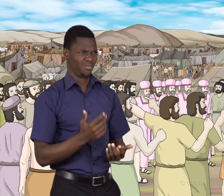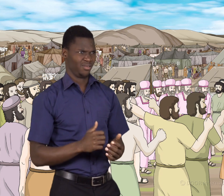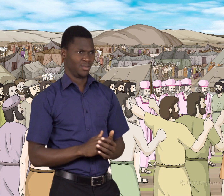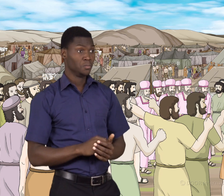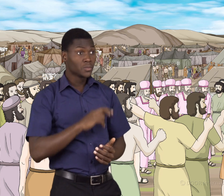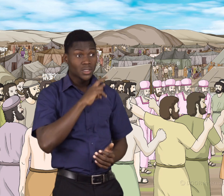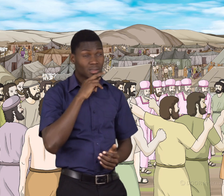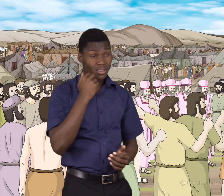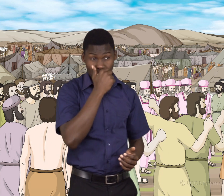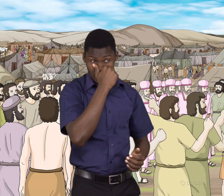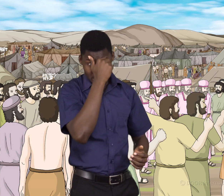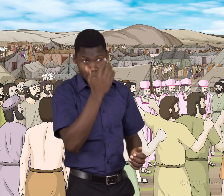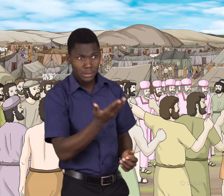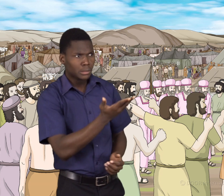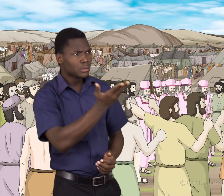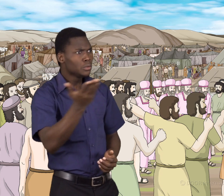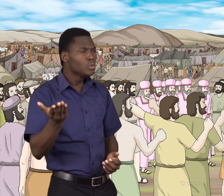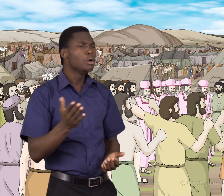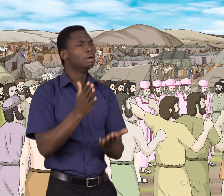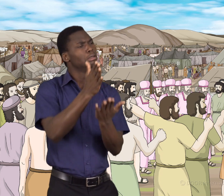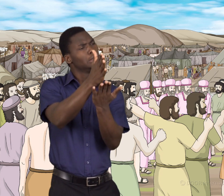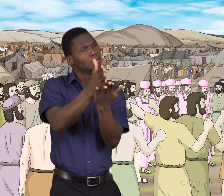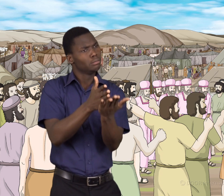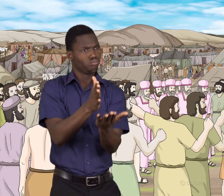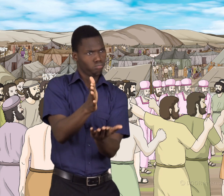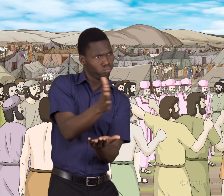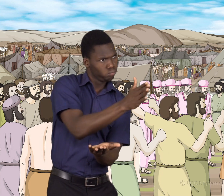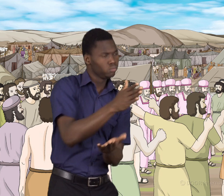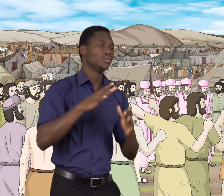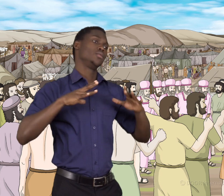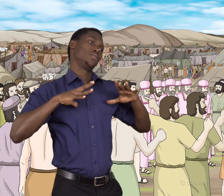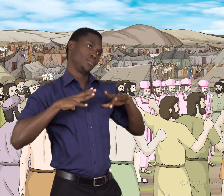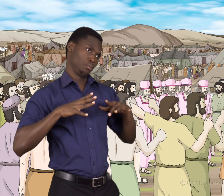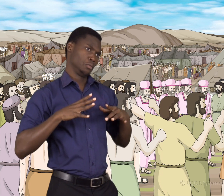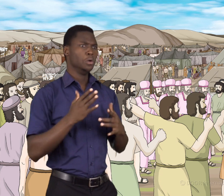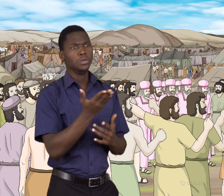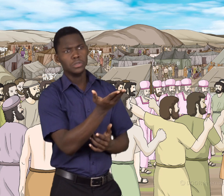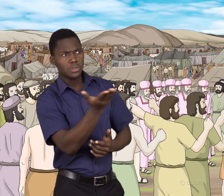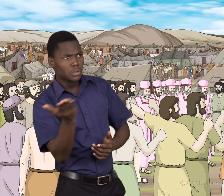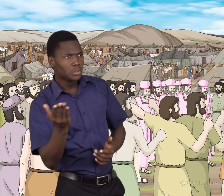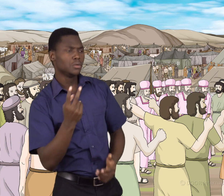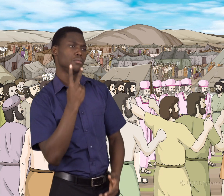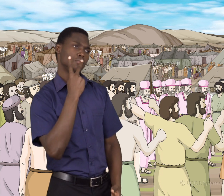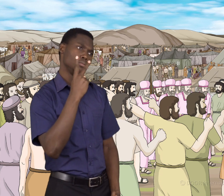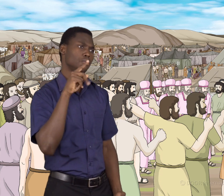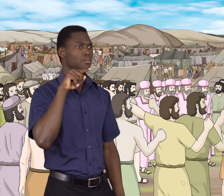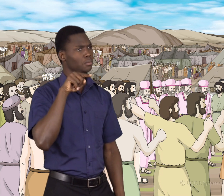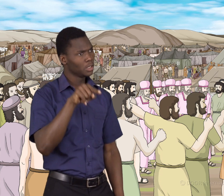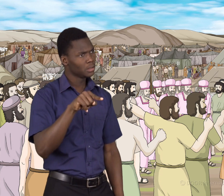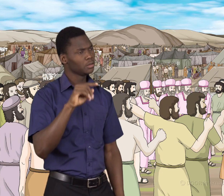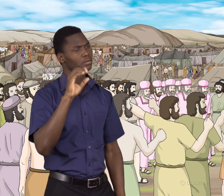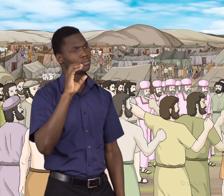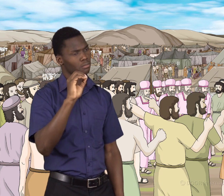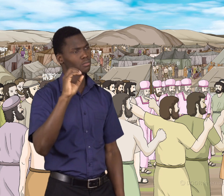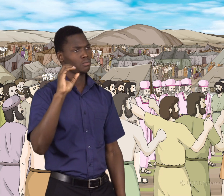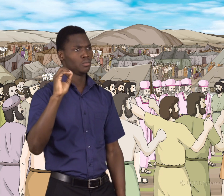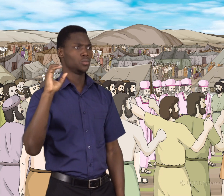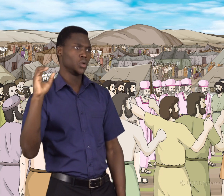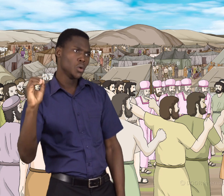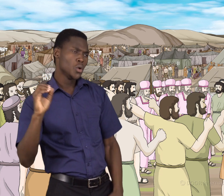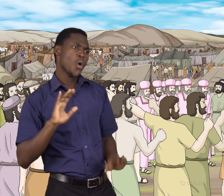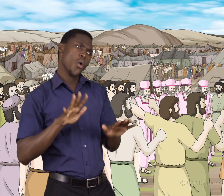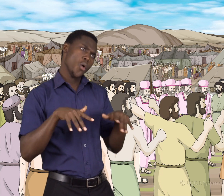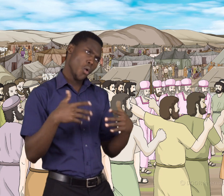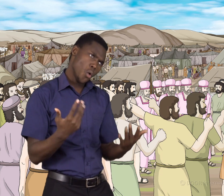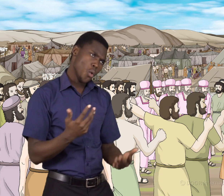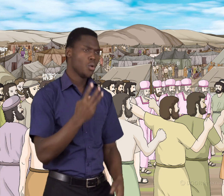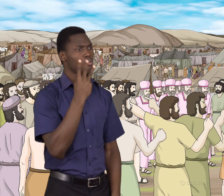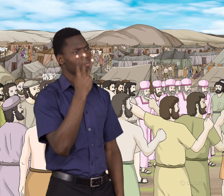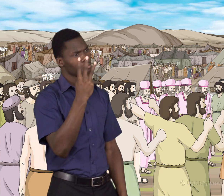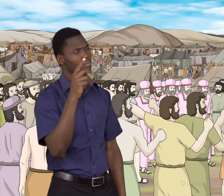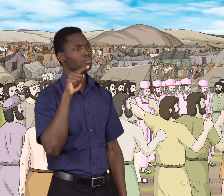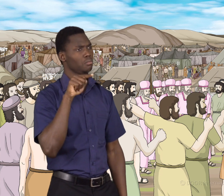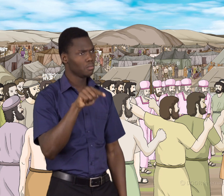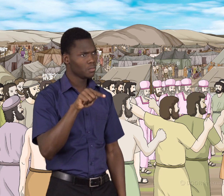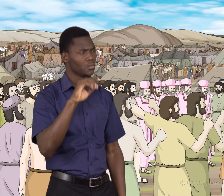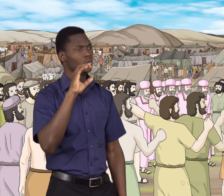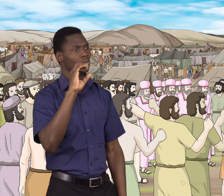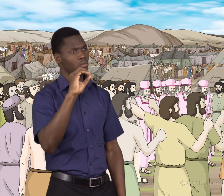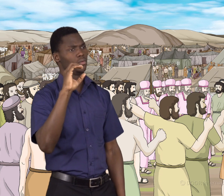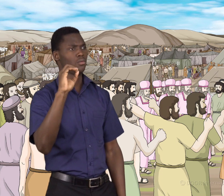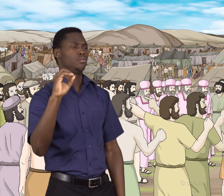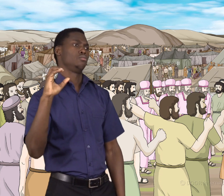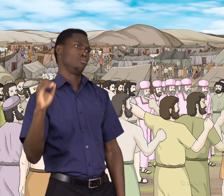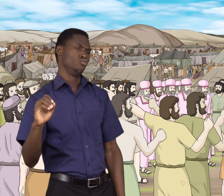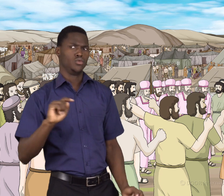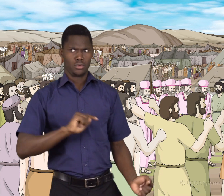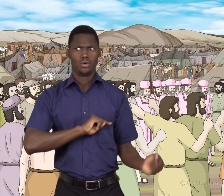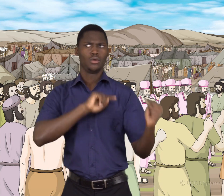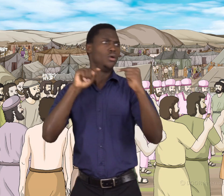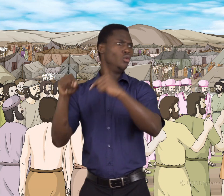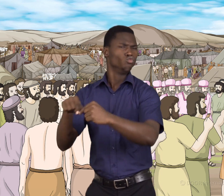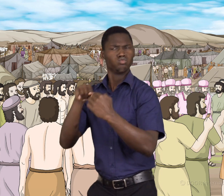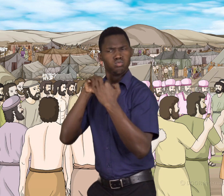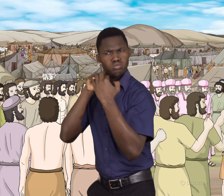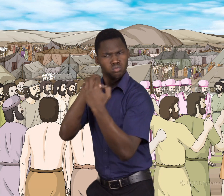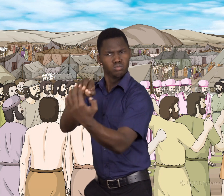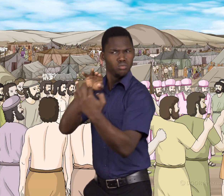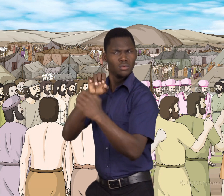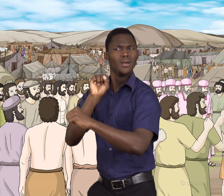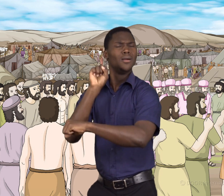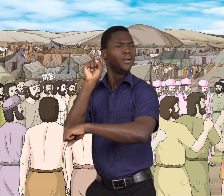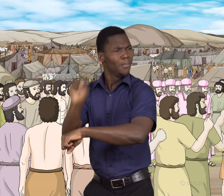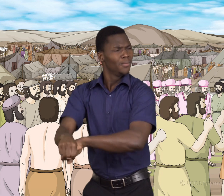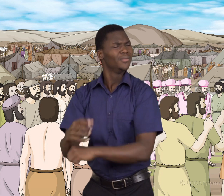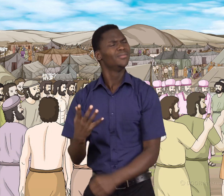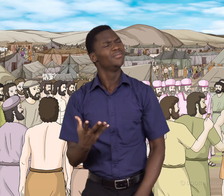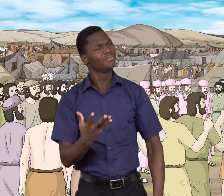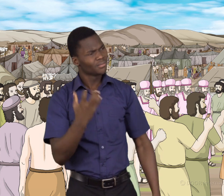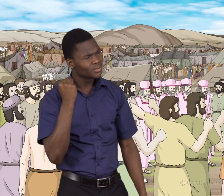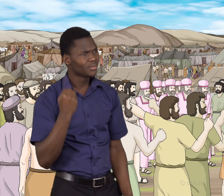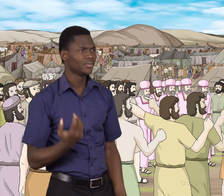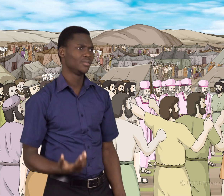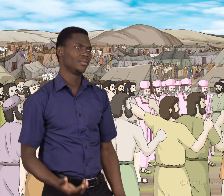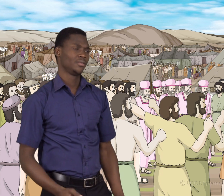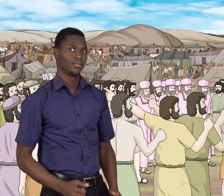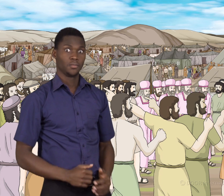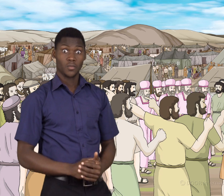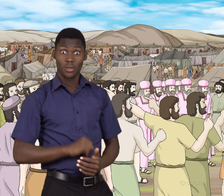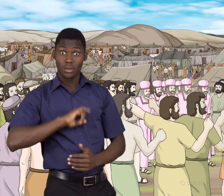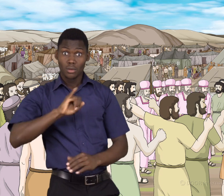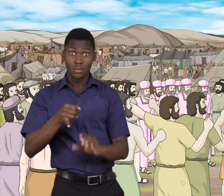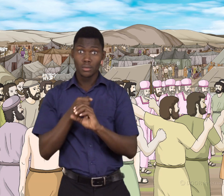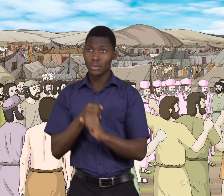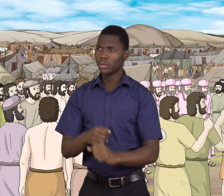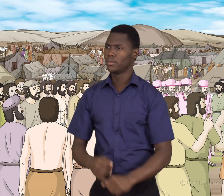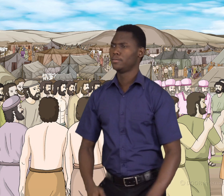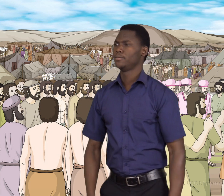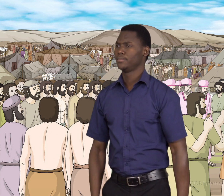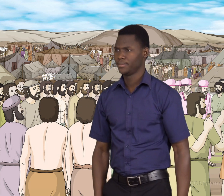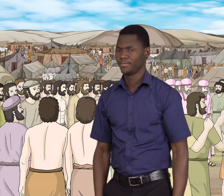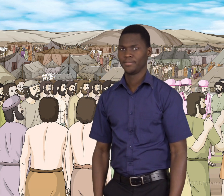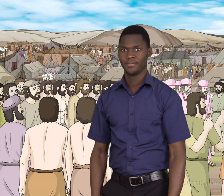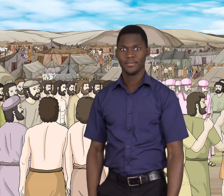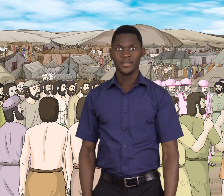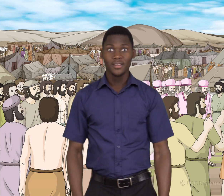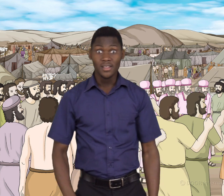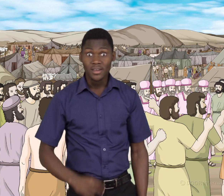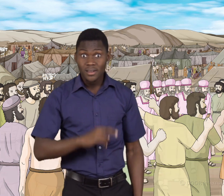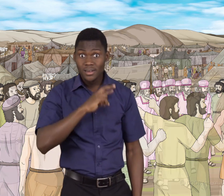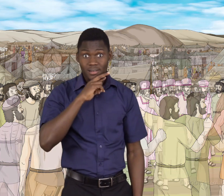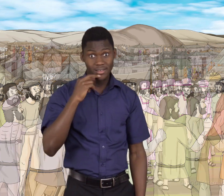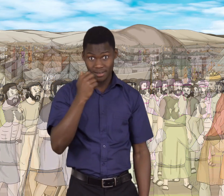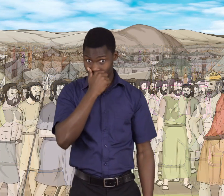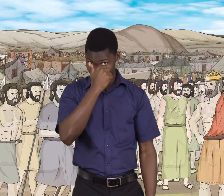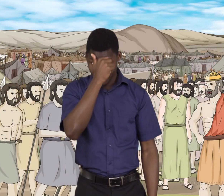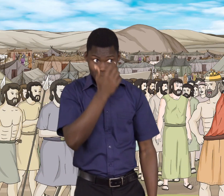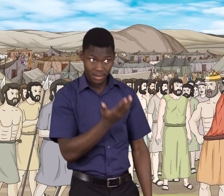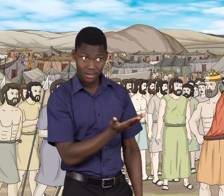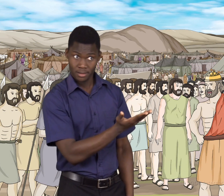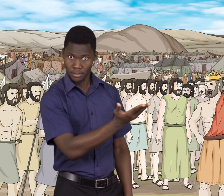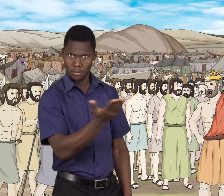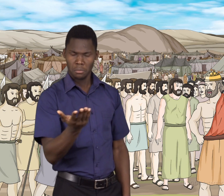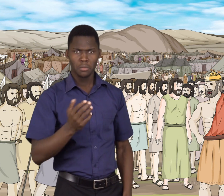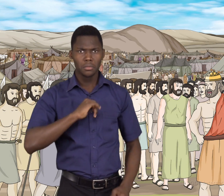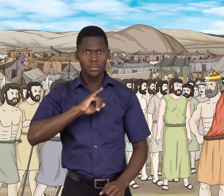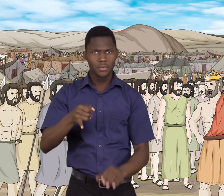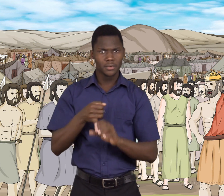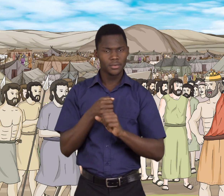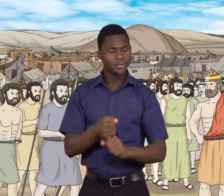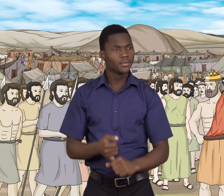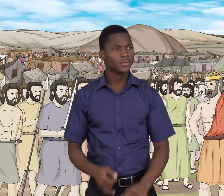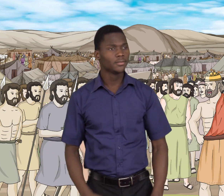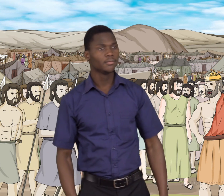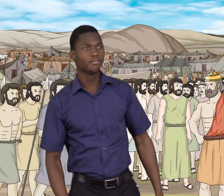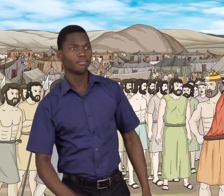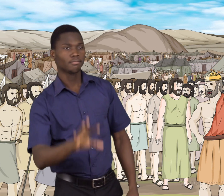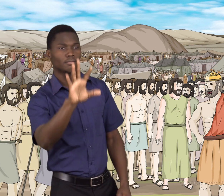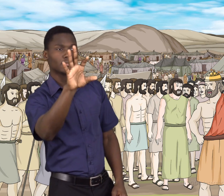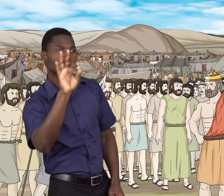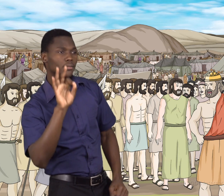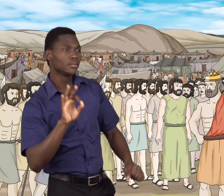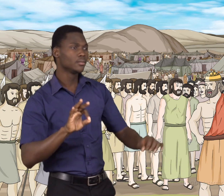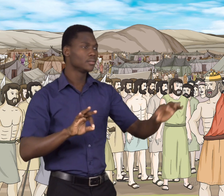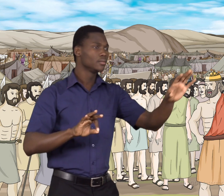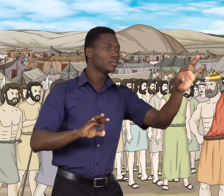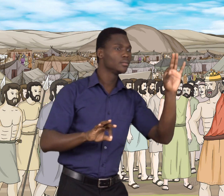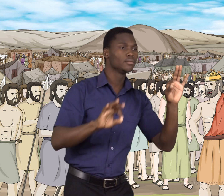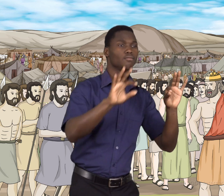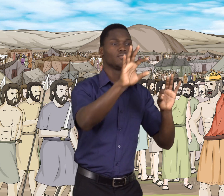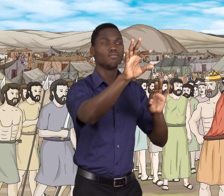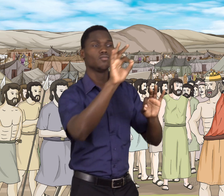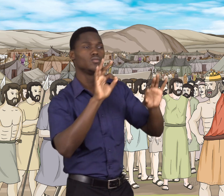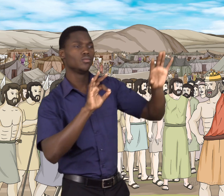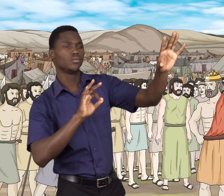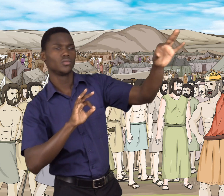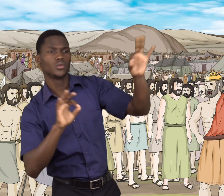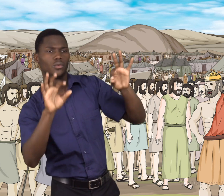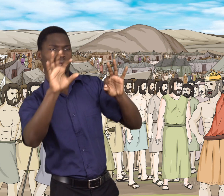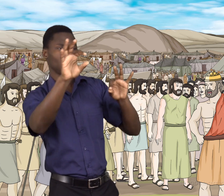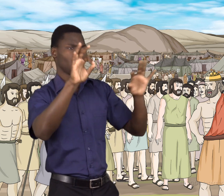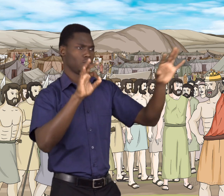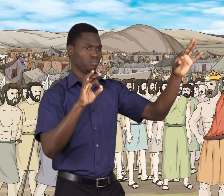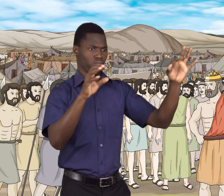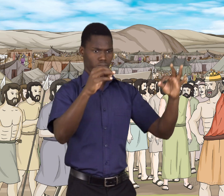two or three thousand men are enough to go up and attack Ai.